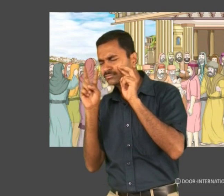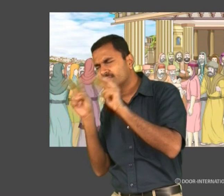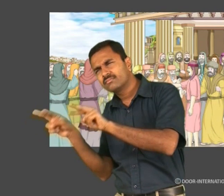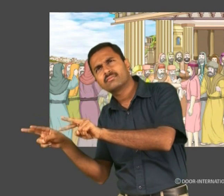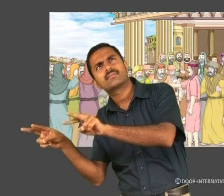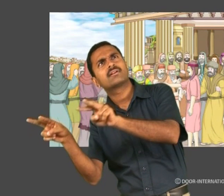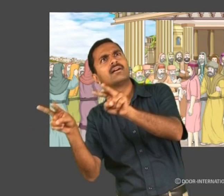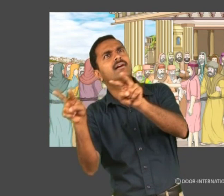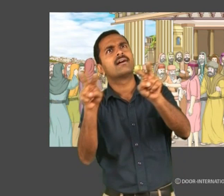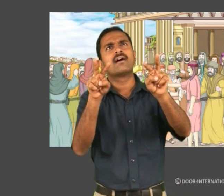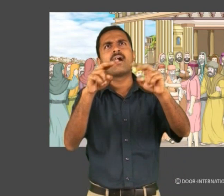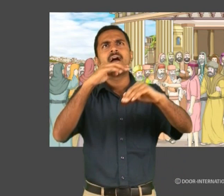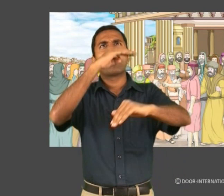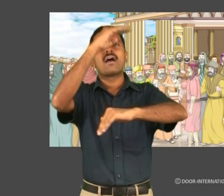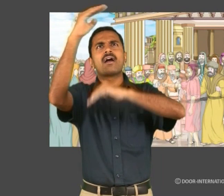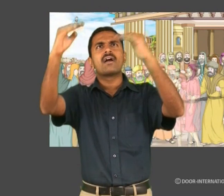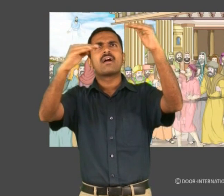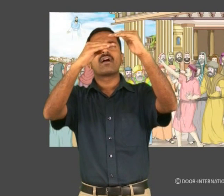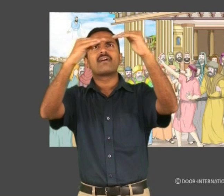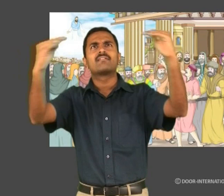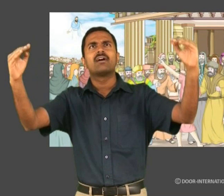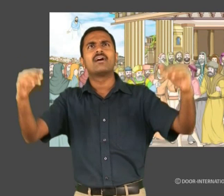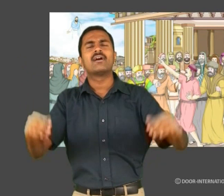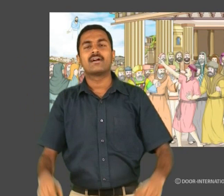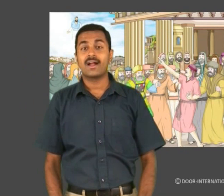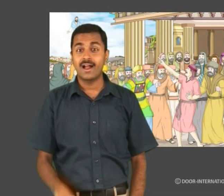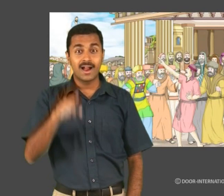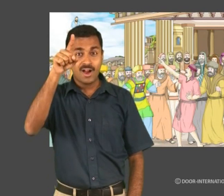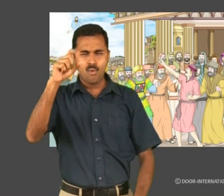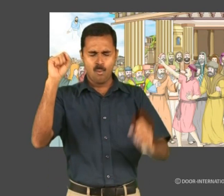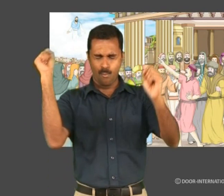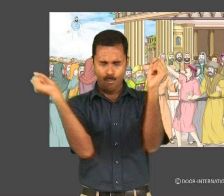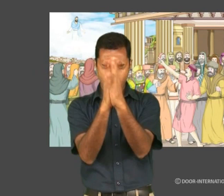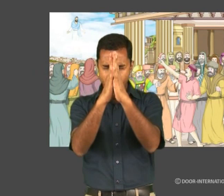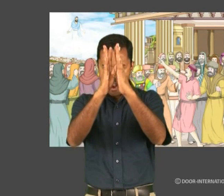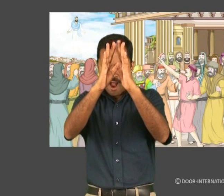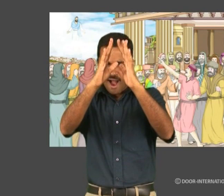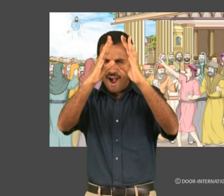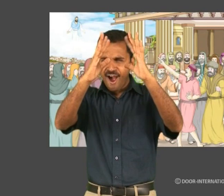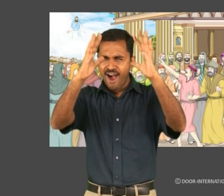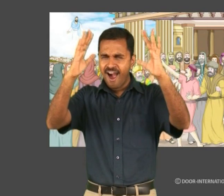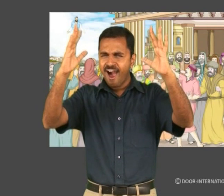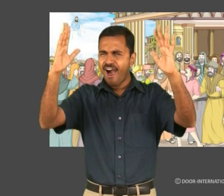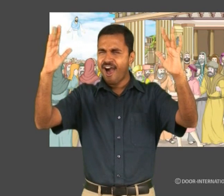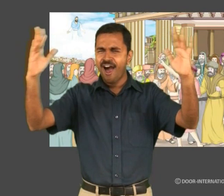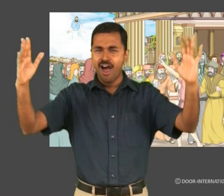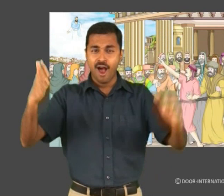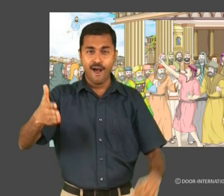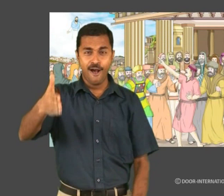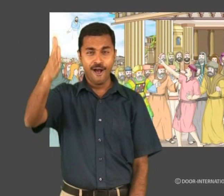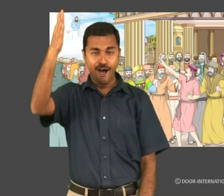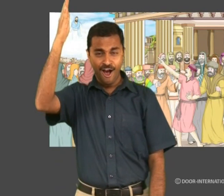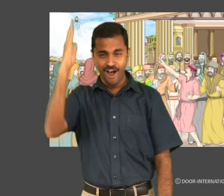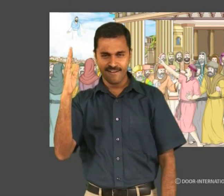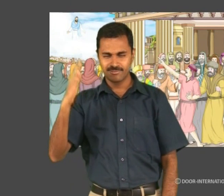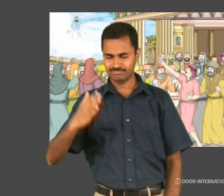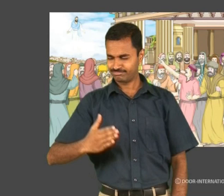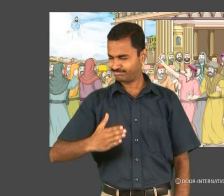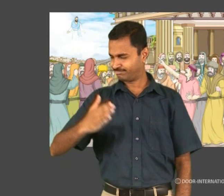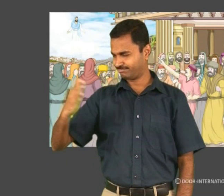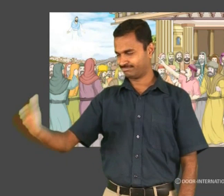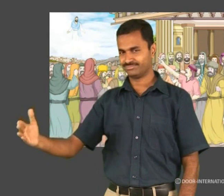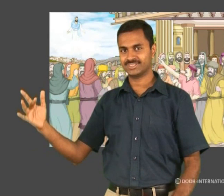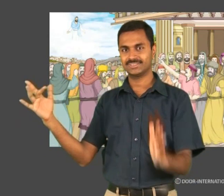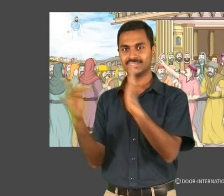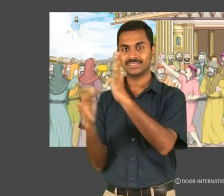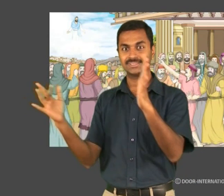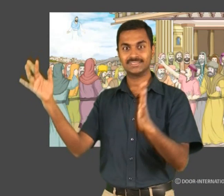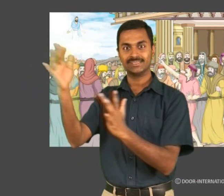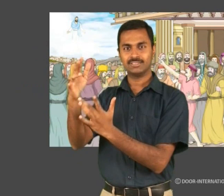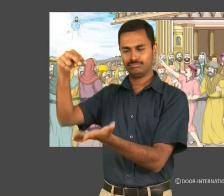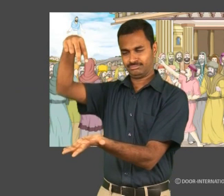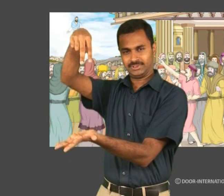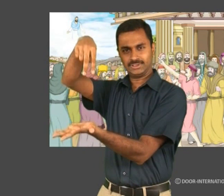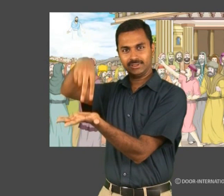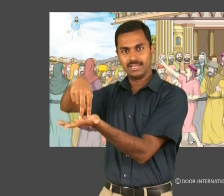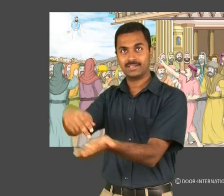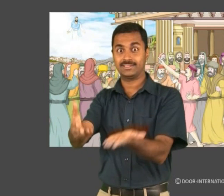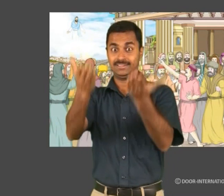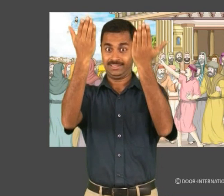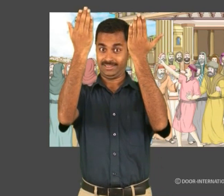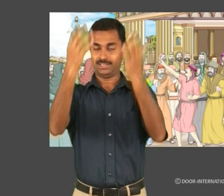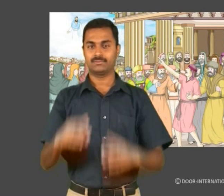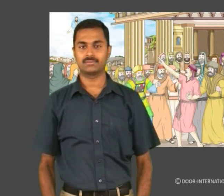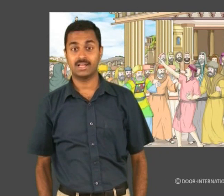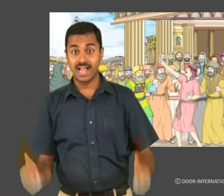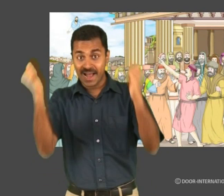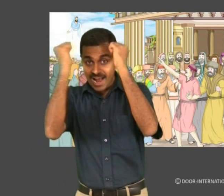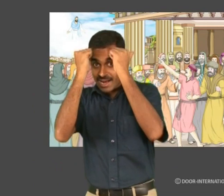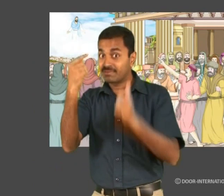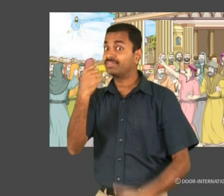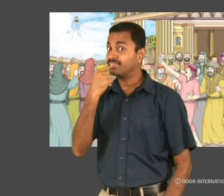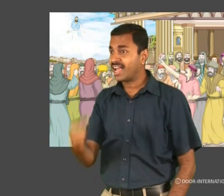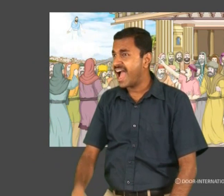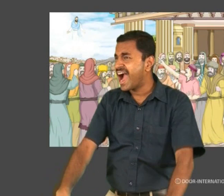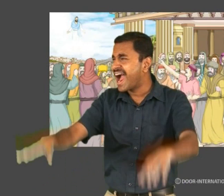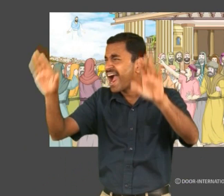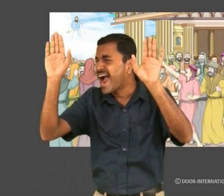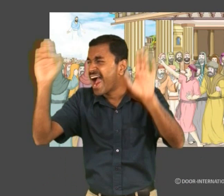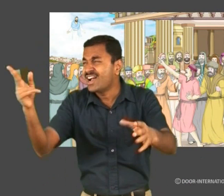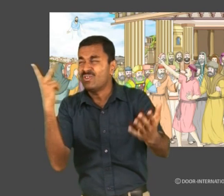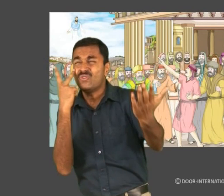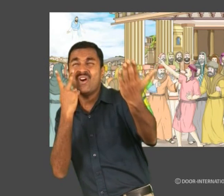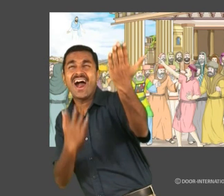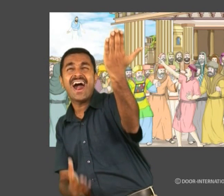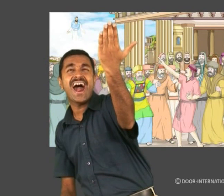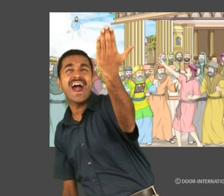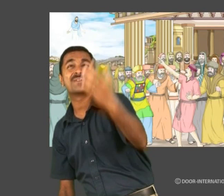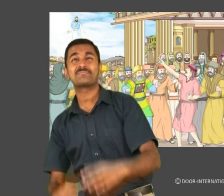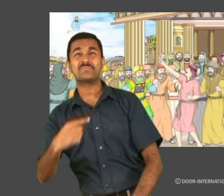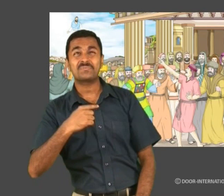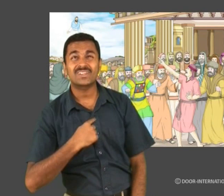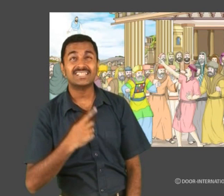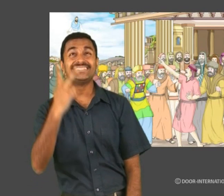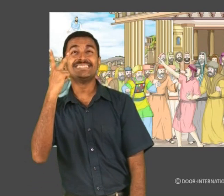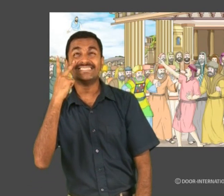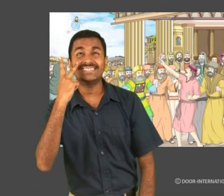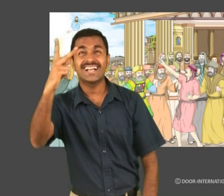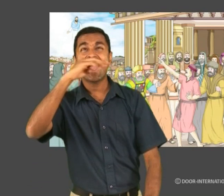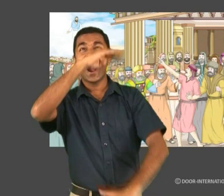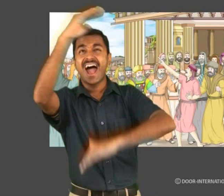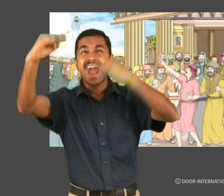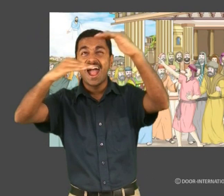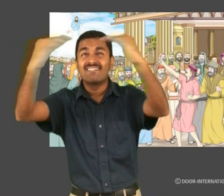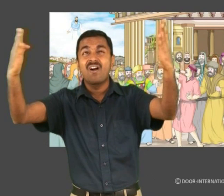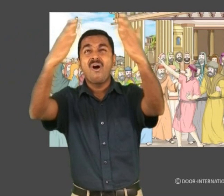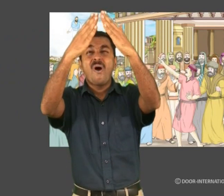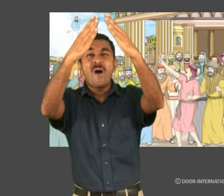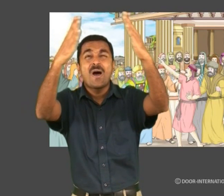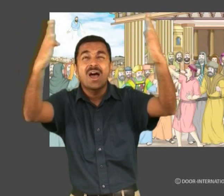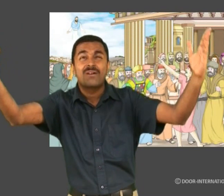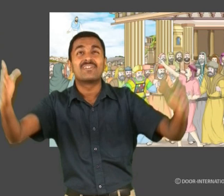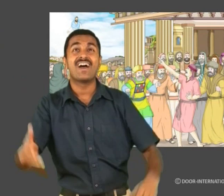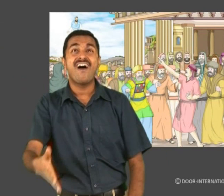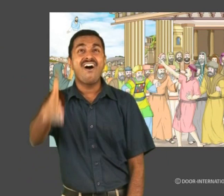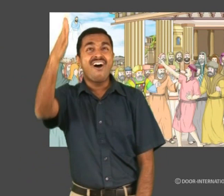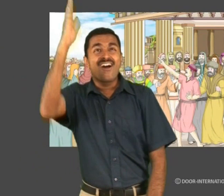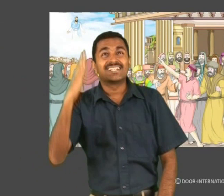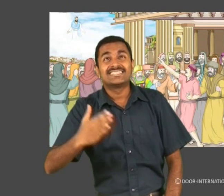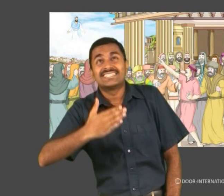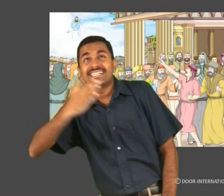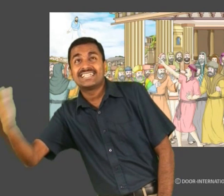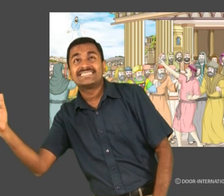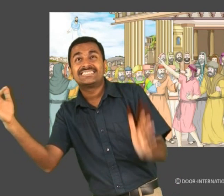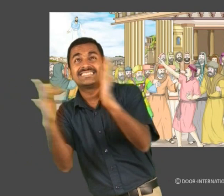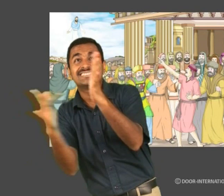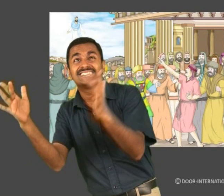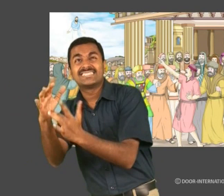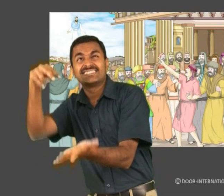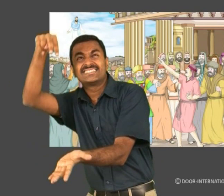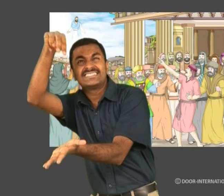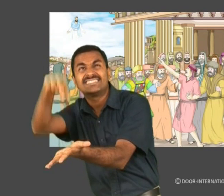But Stephen, full of the Holy Spirit, looked intently into heaven and saw the glory of God and Jesus standing at the right hand of God.